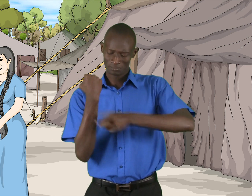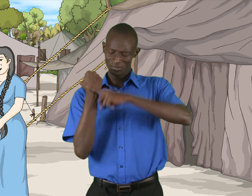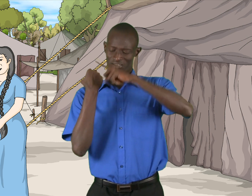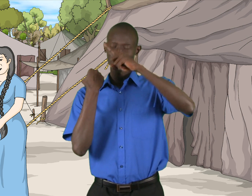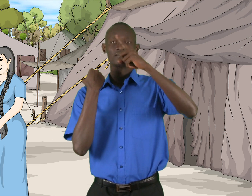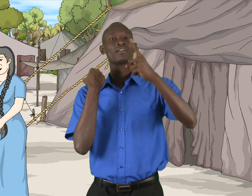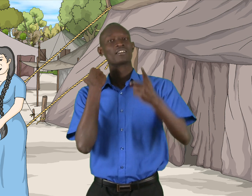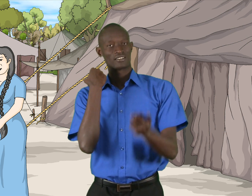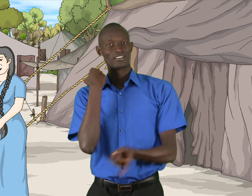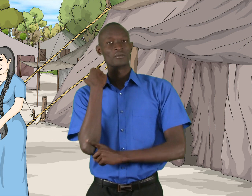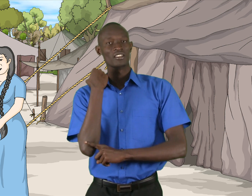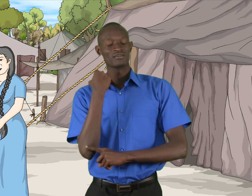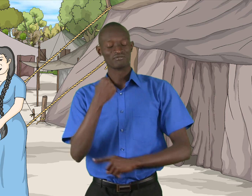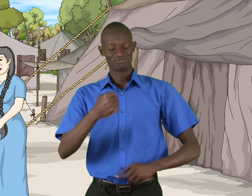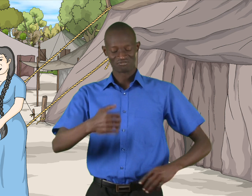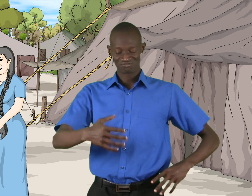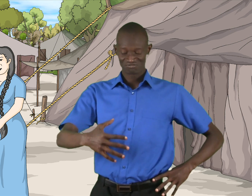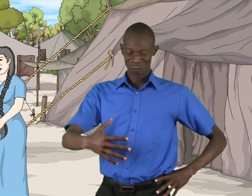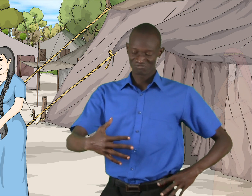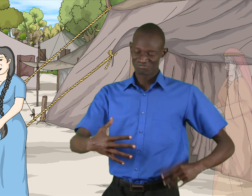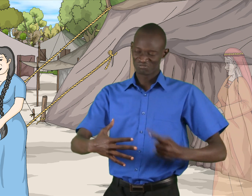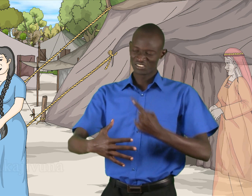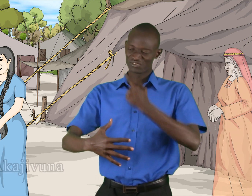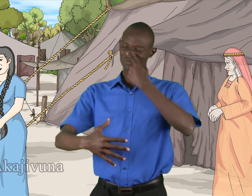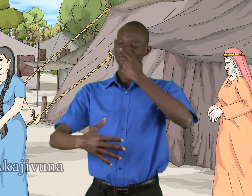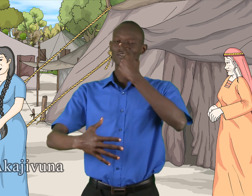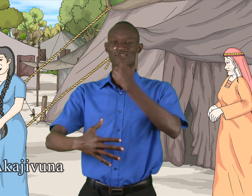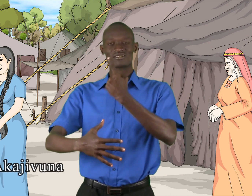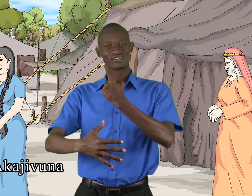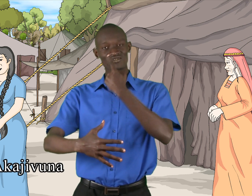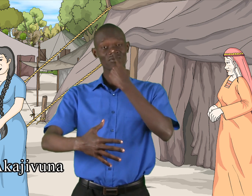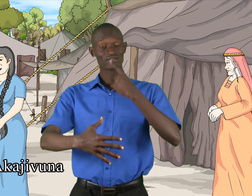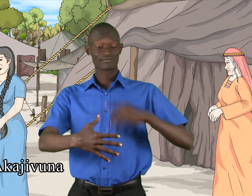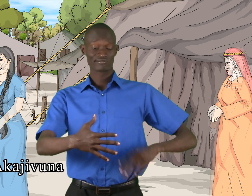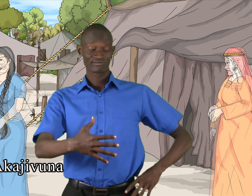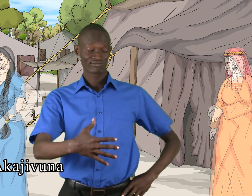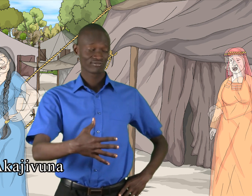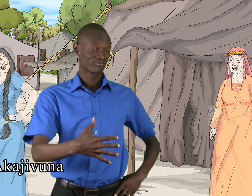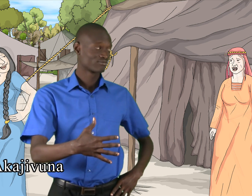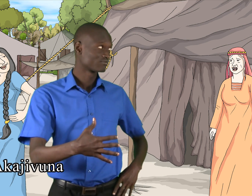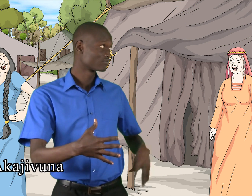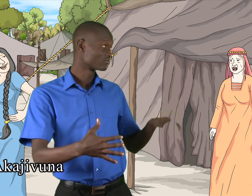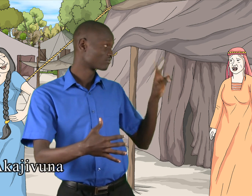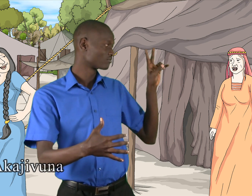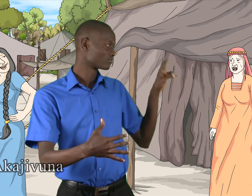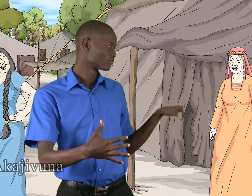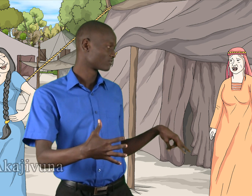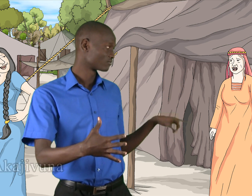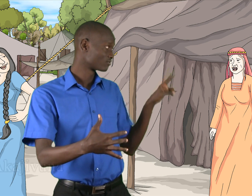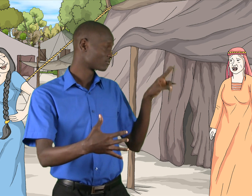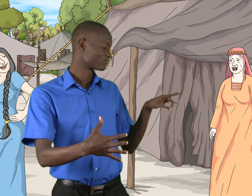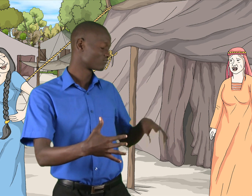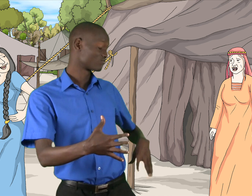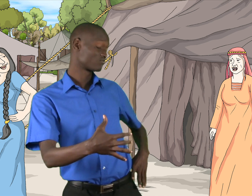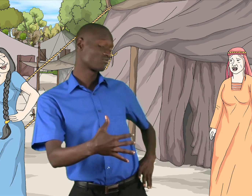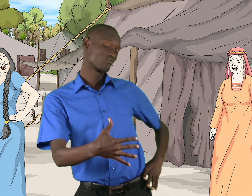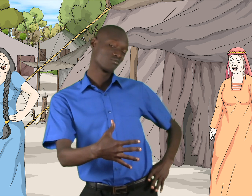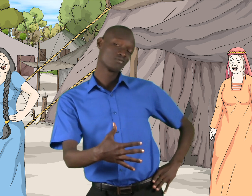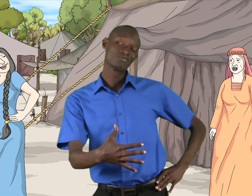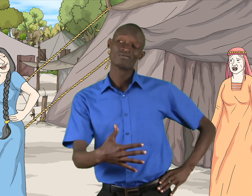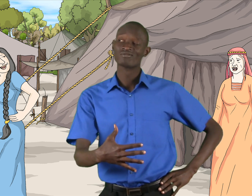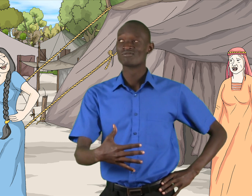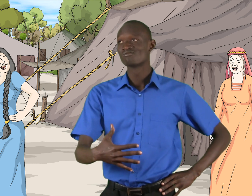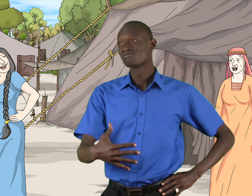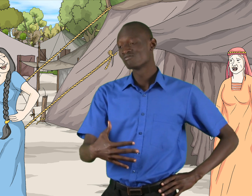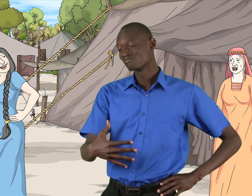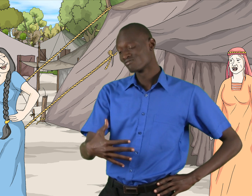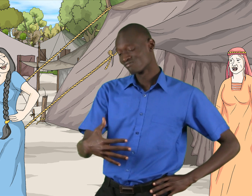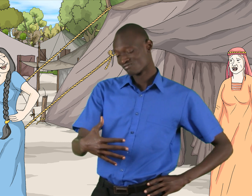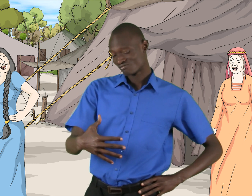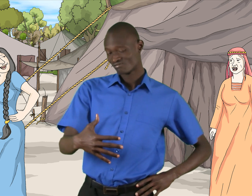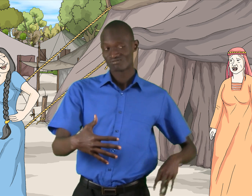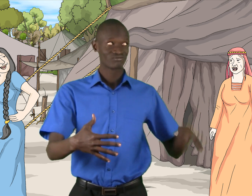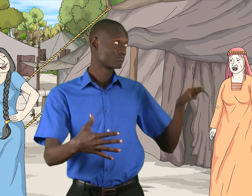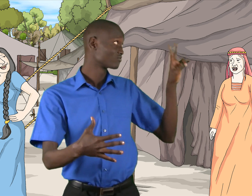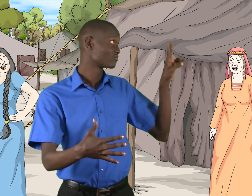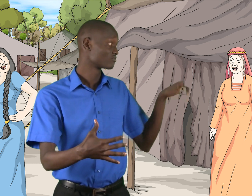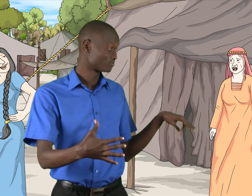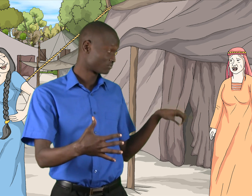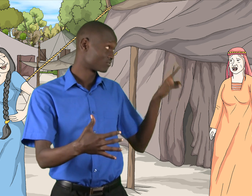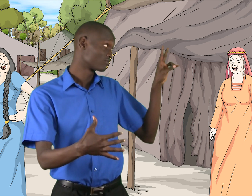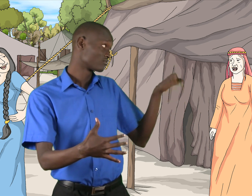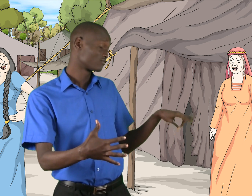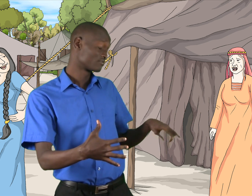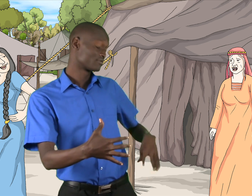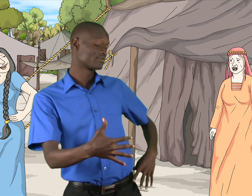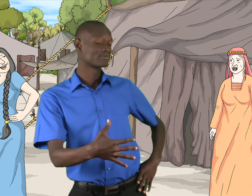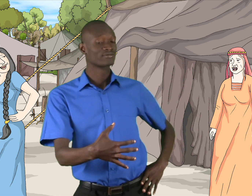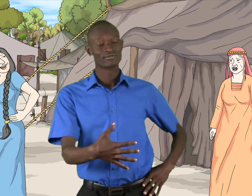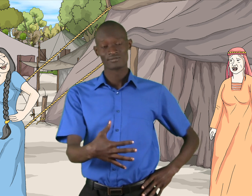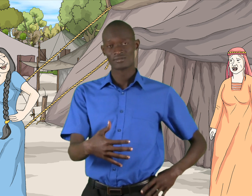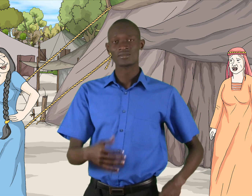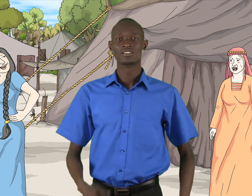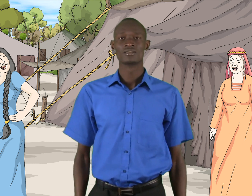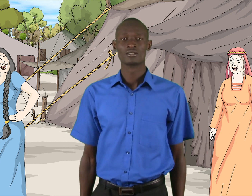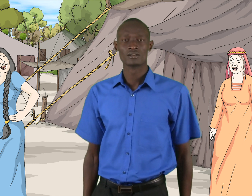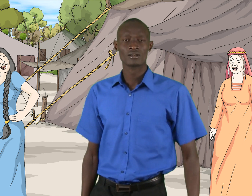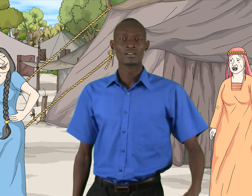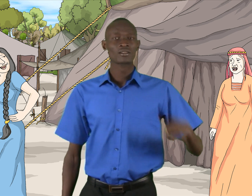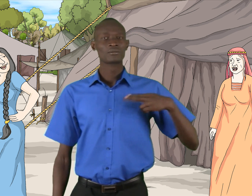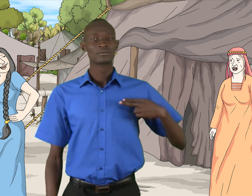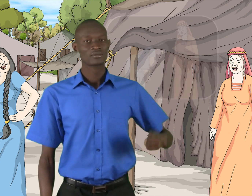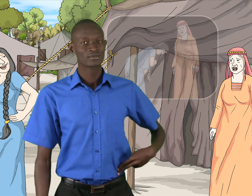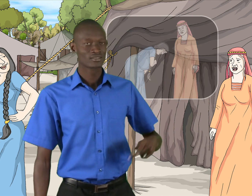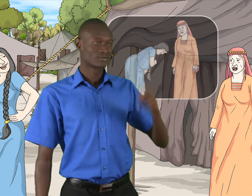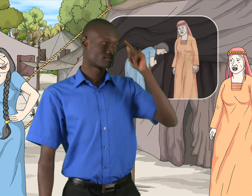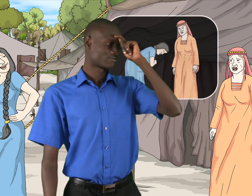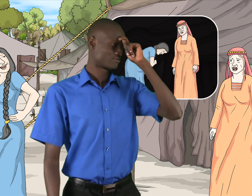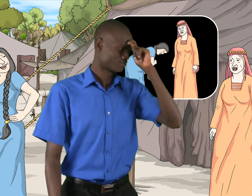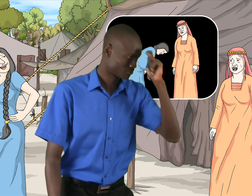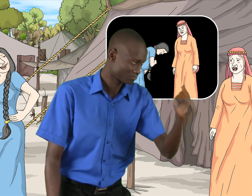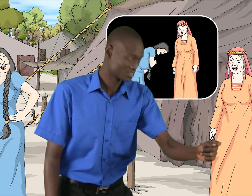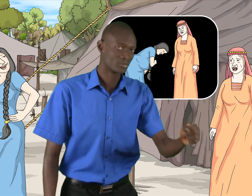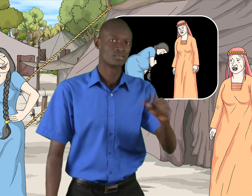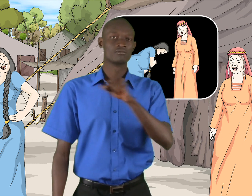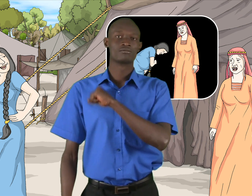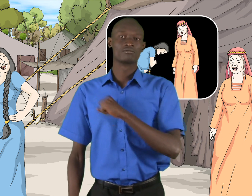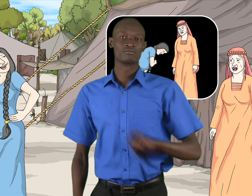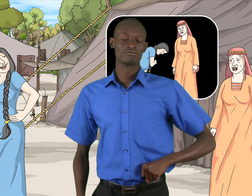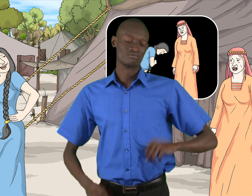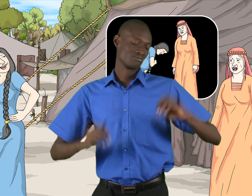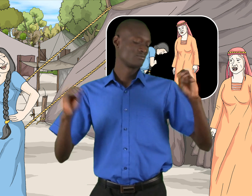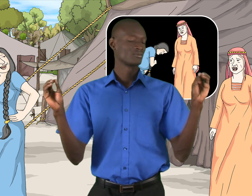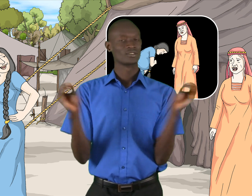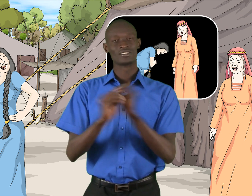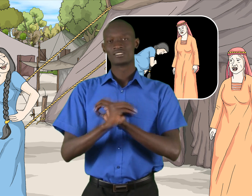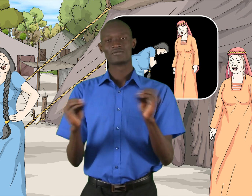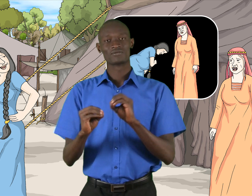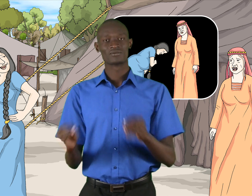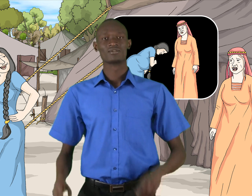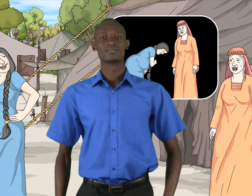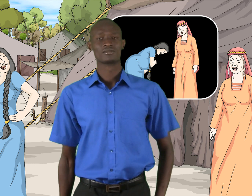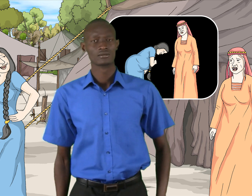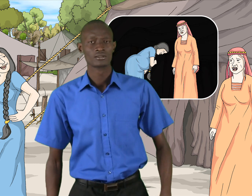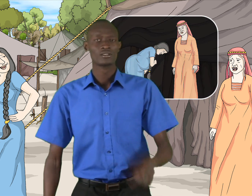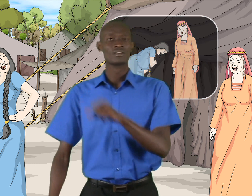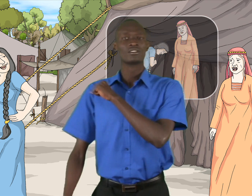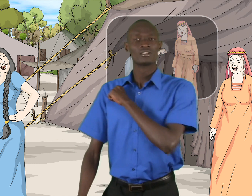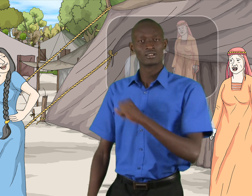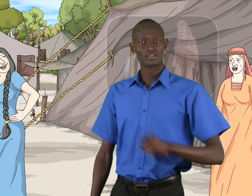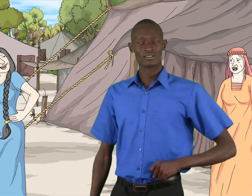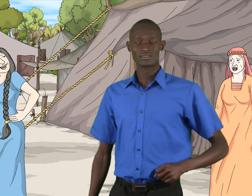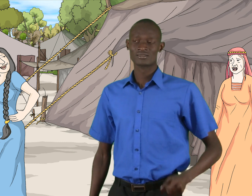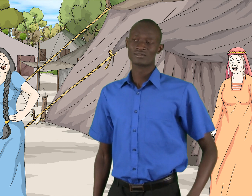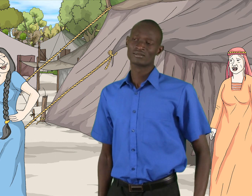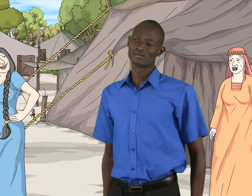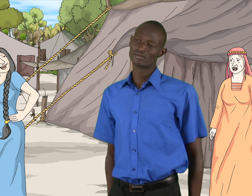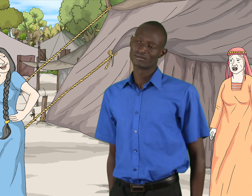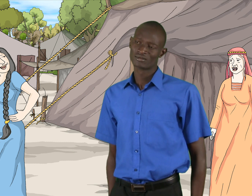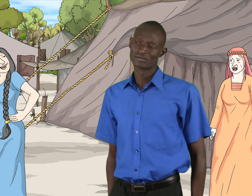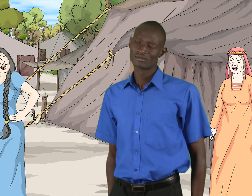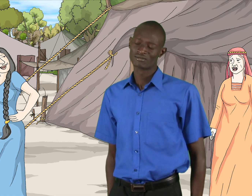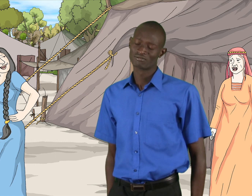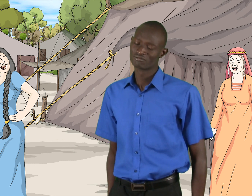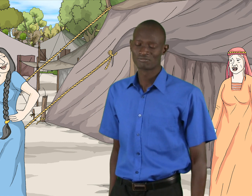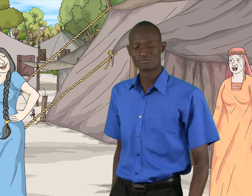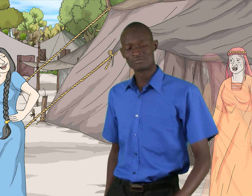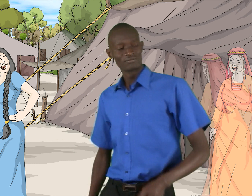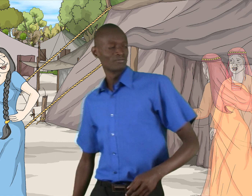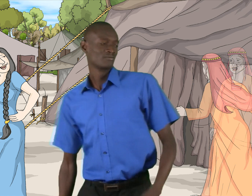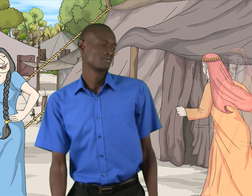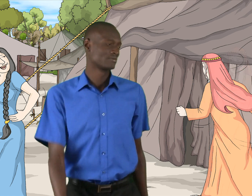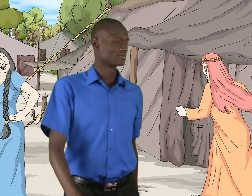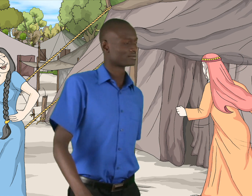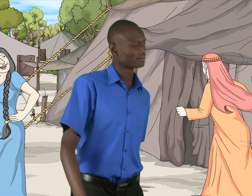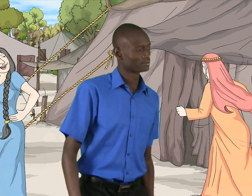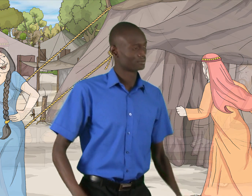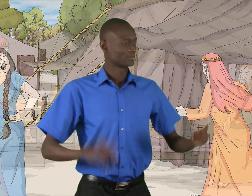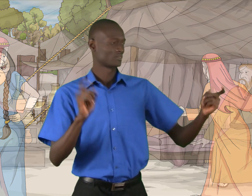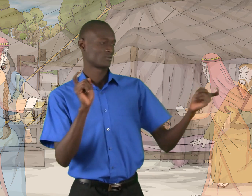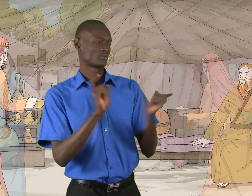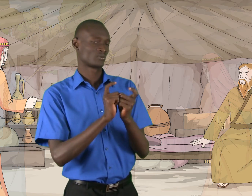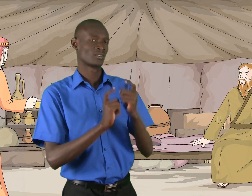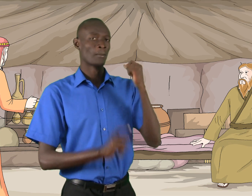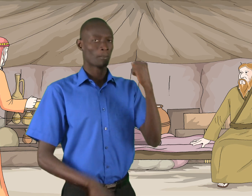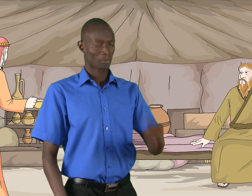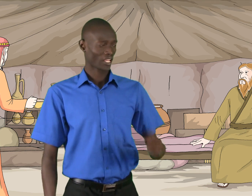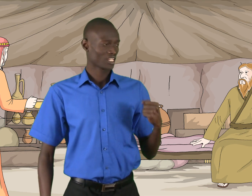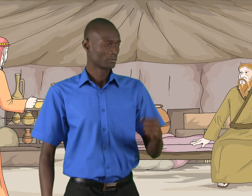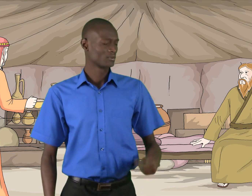But when Hagar realized that she was pregnant, she began to despise her mistress.